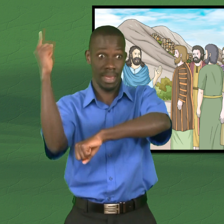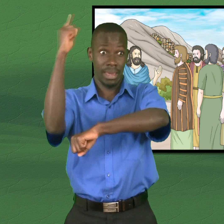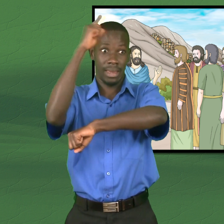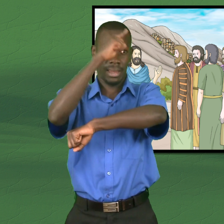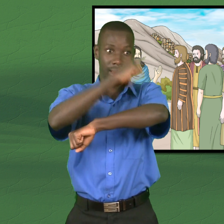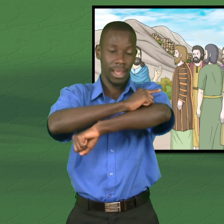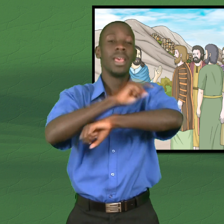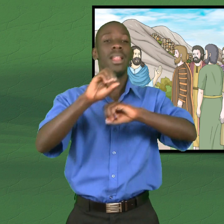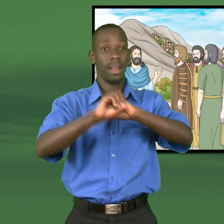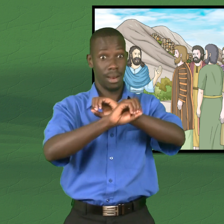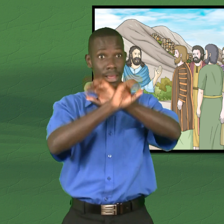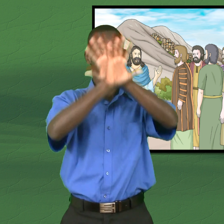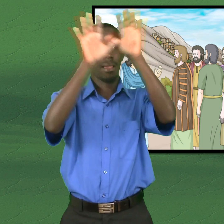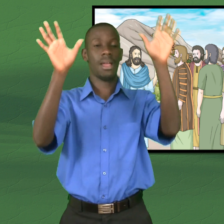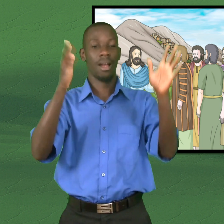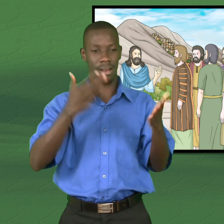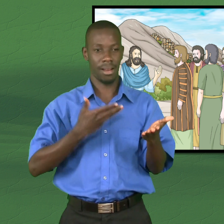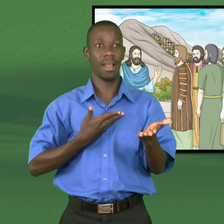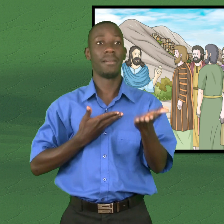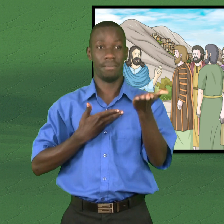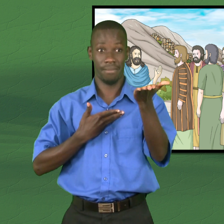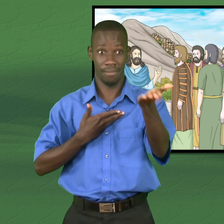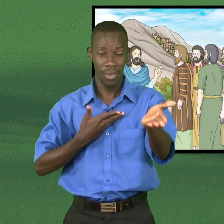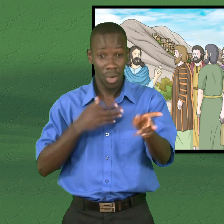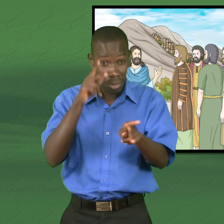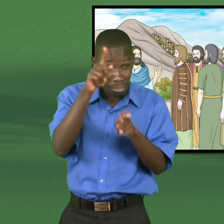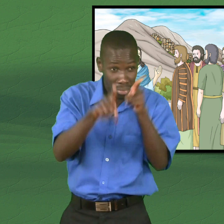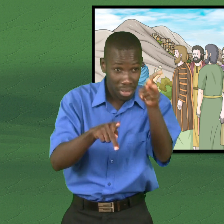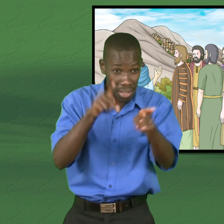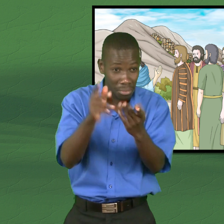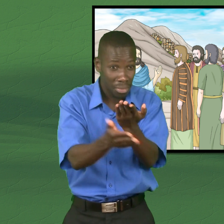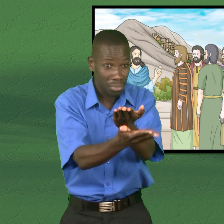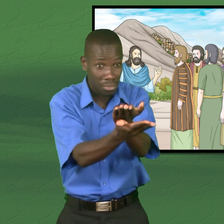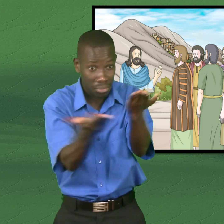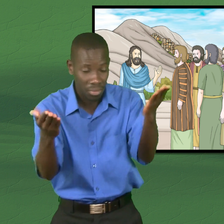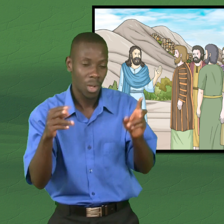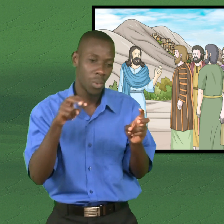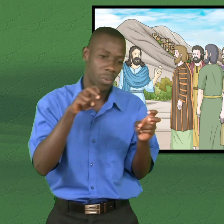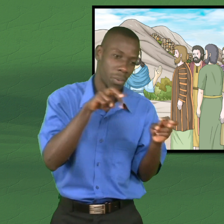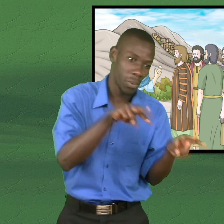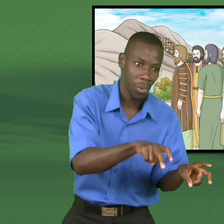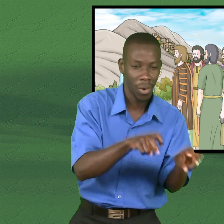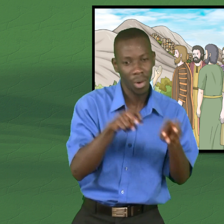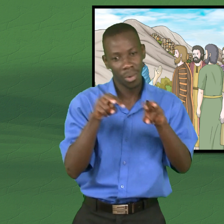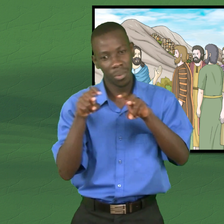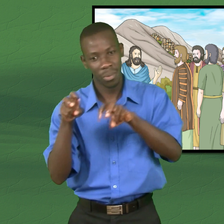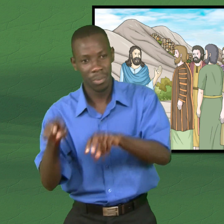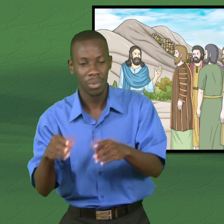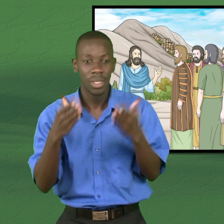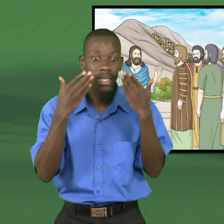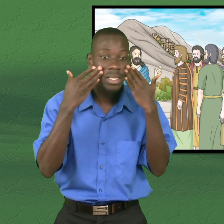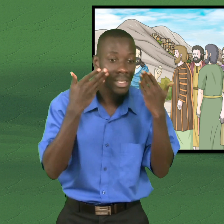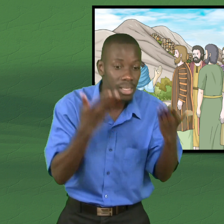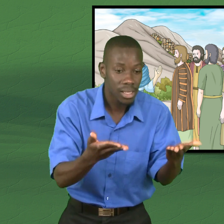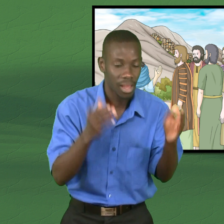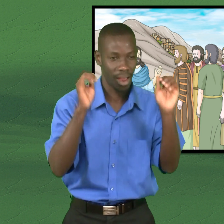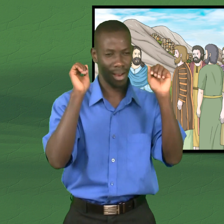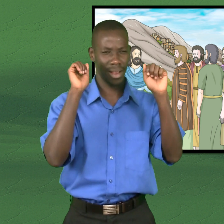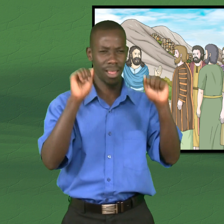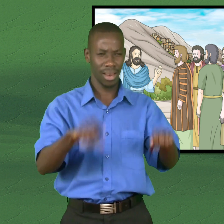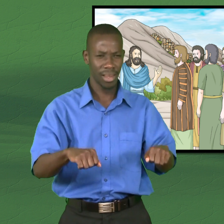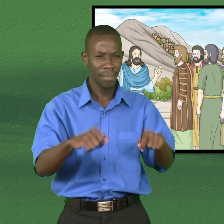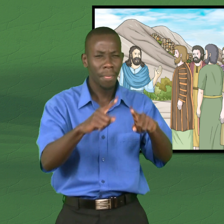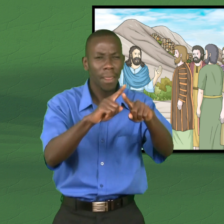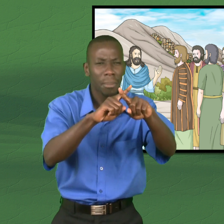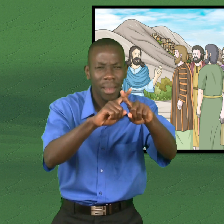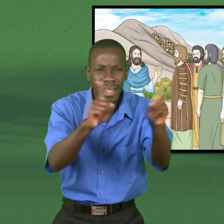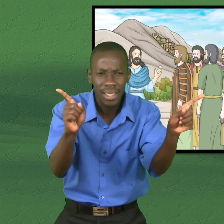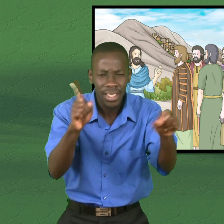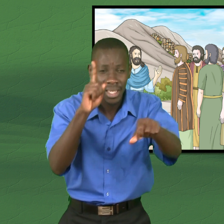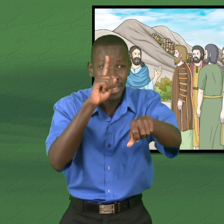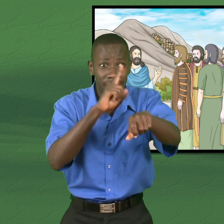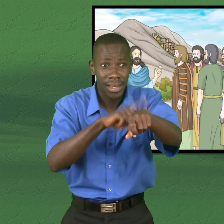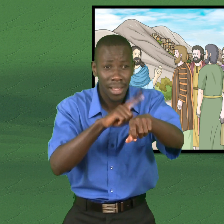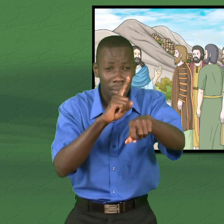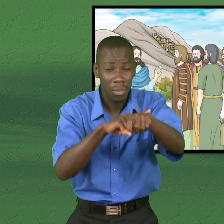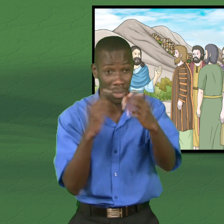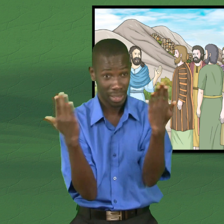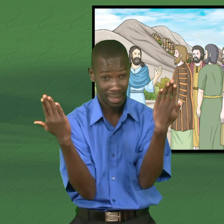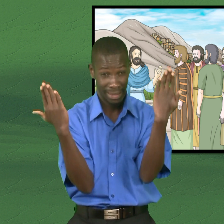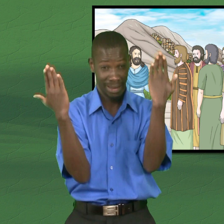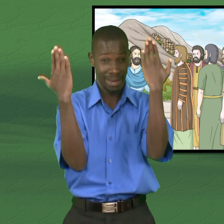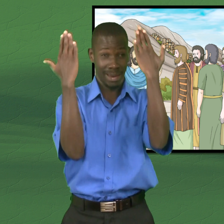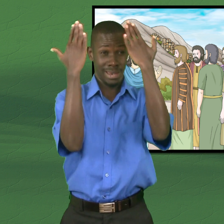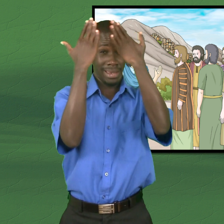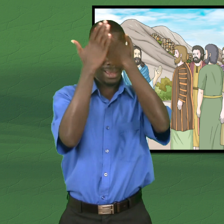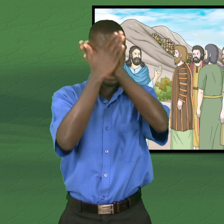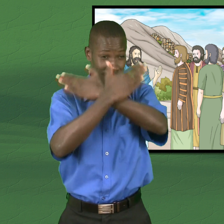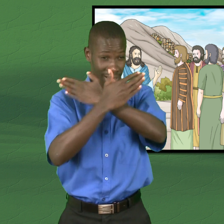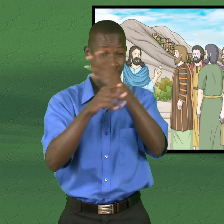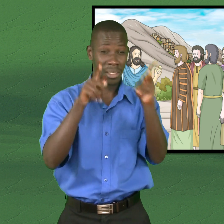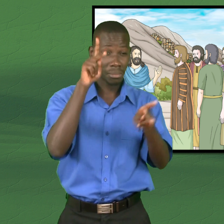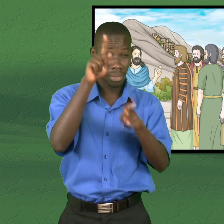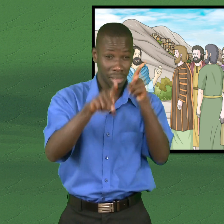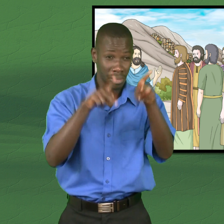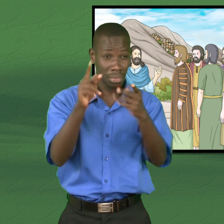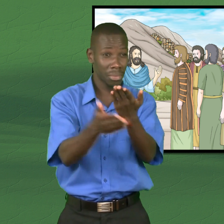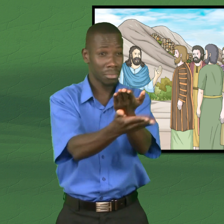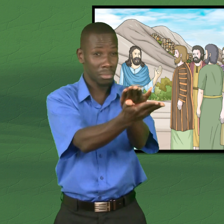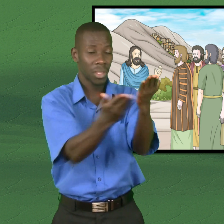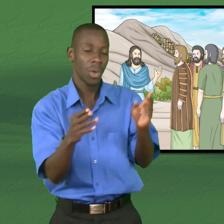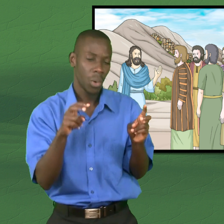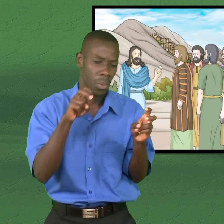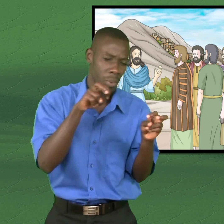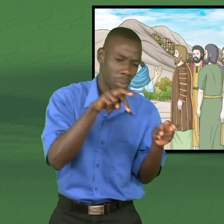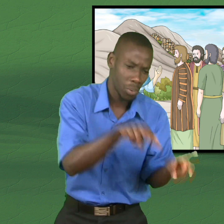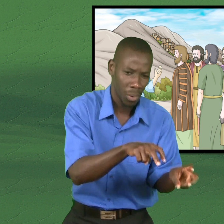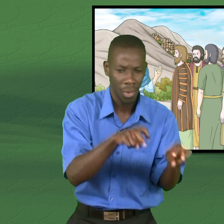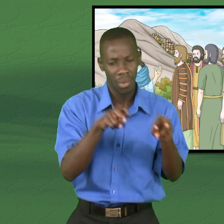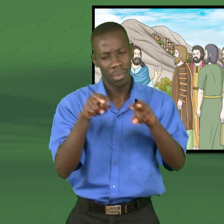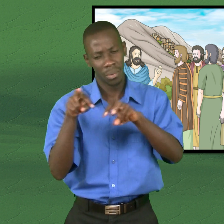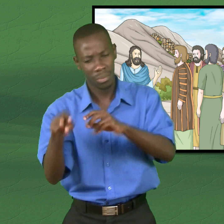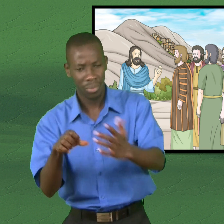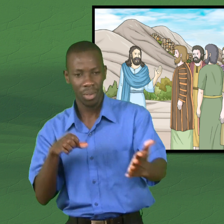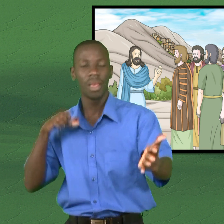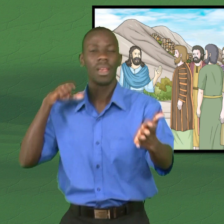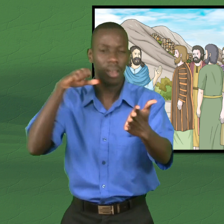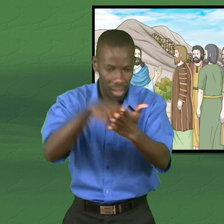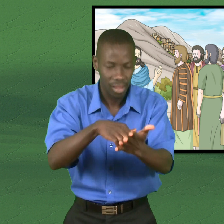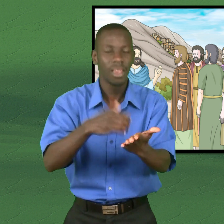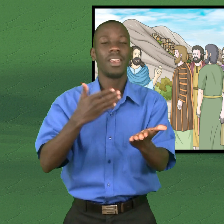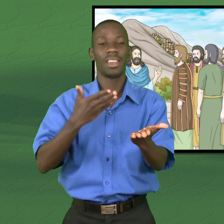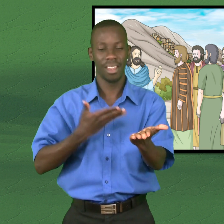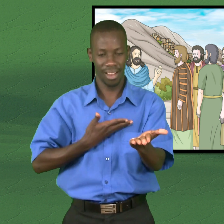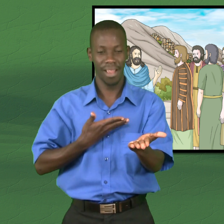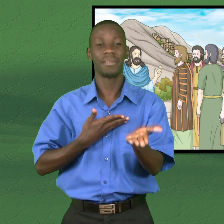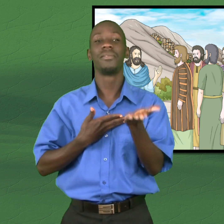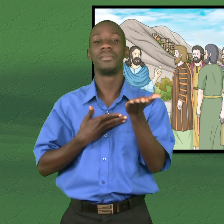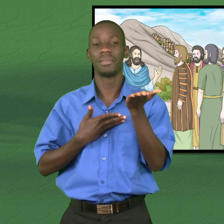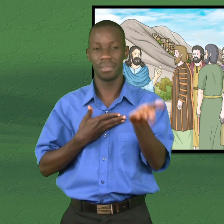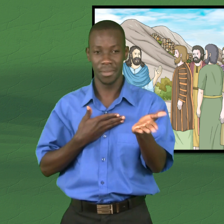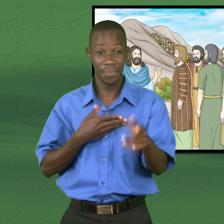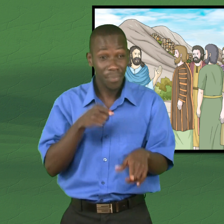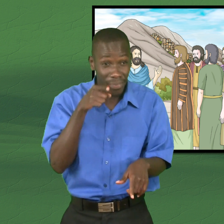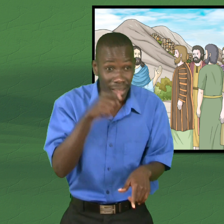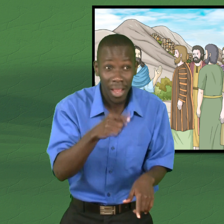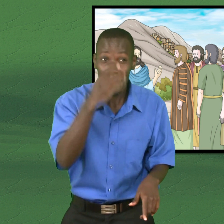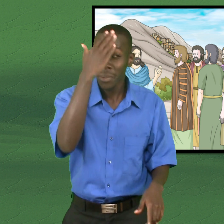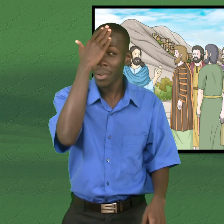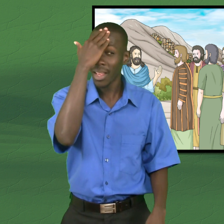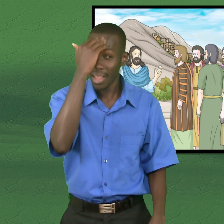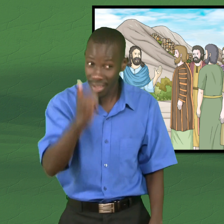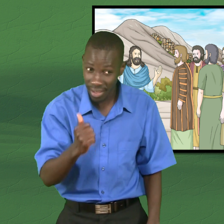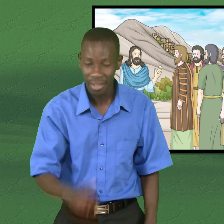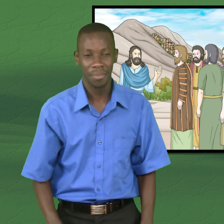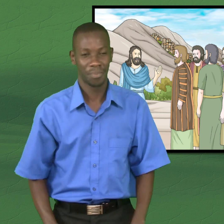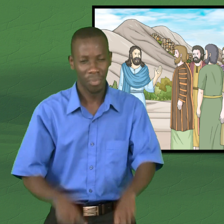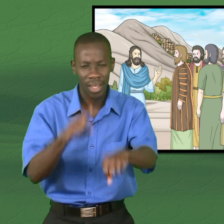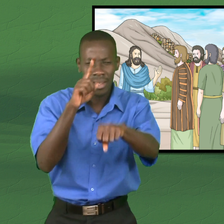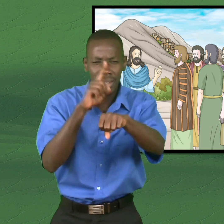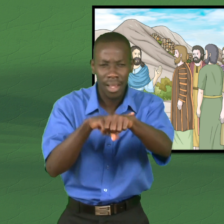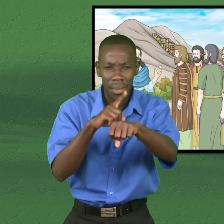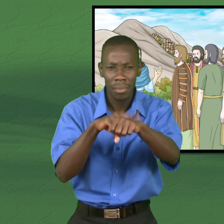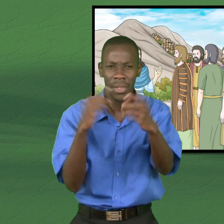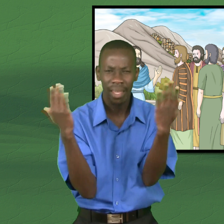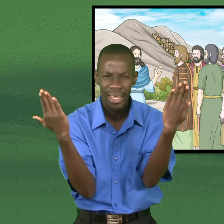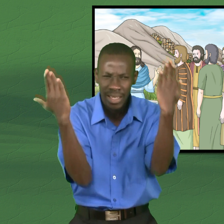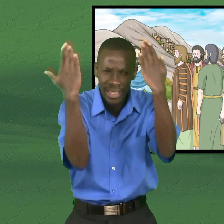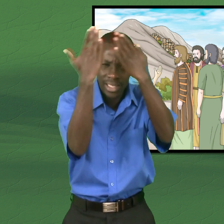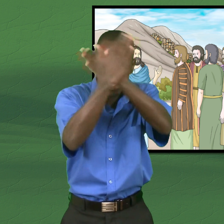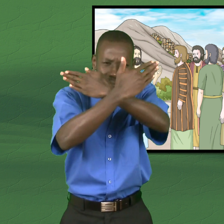But if anyone walks at night, he will stumble, because he has no light.”